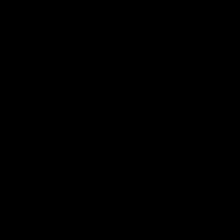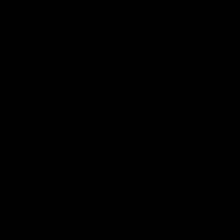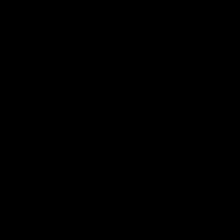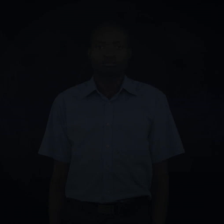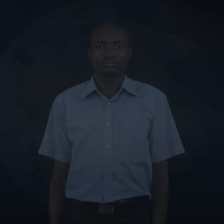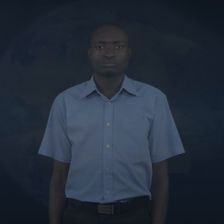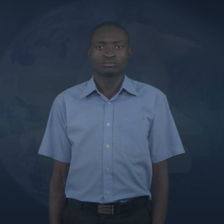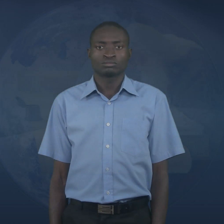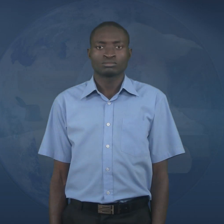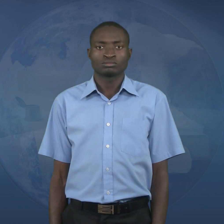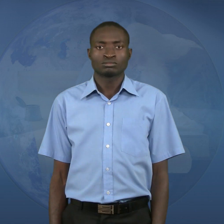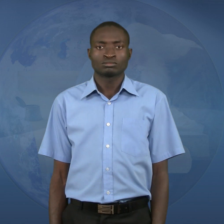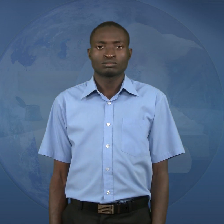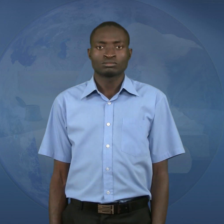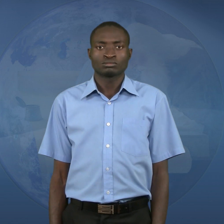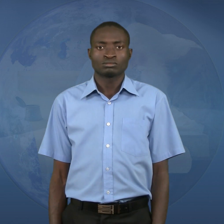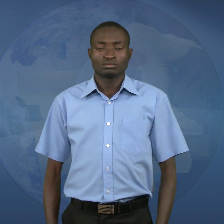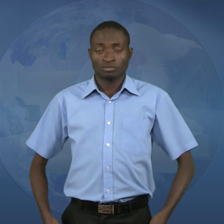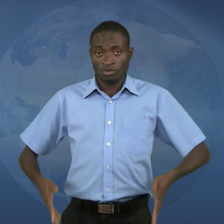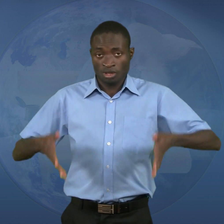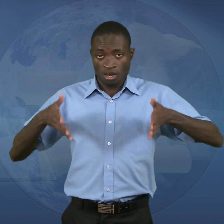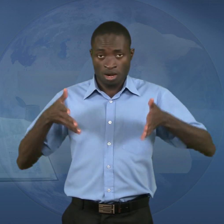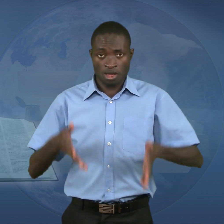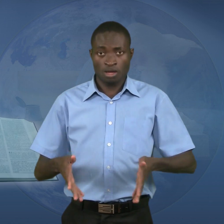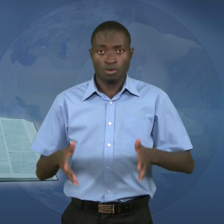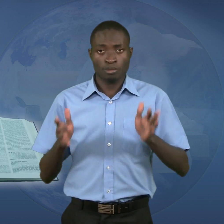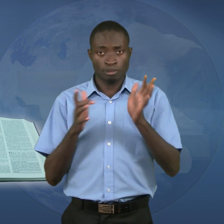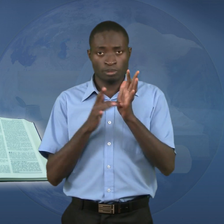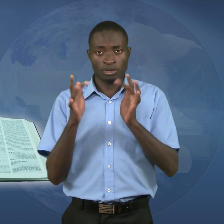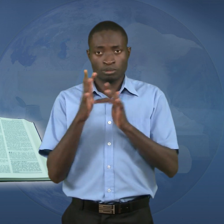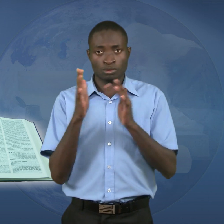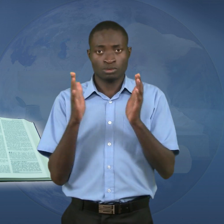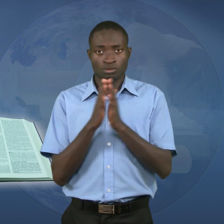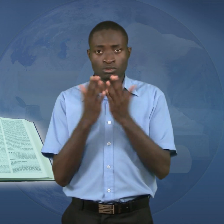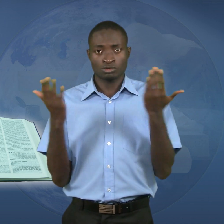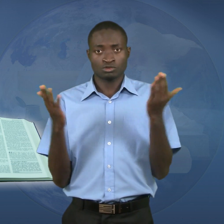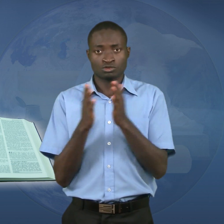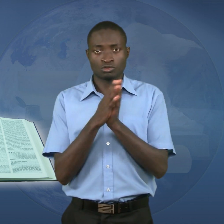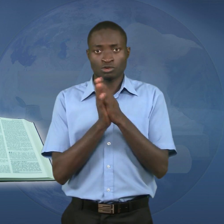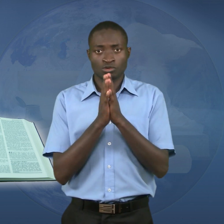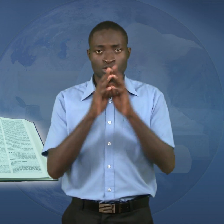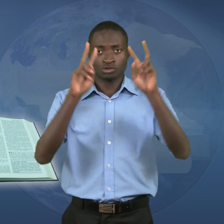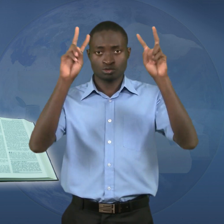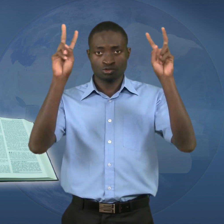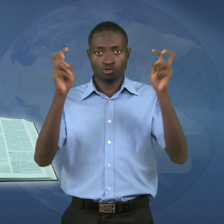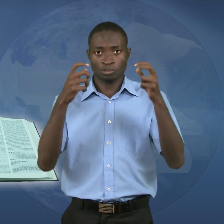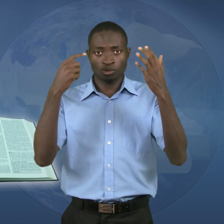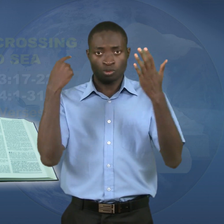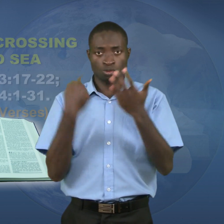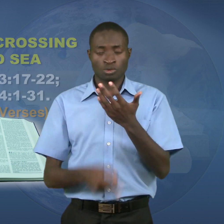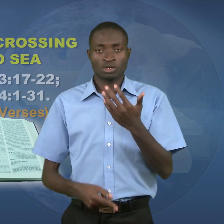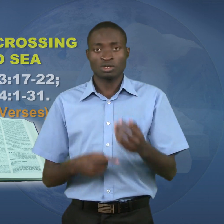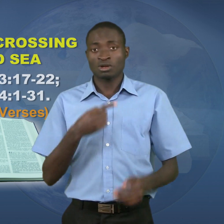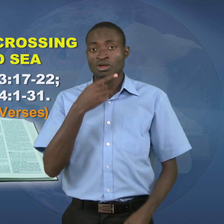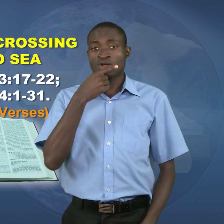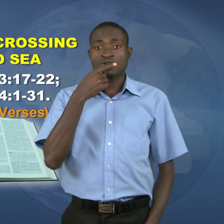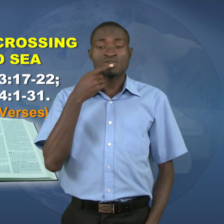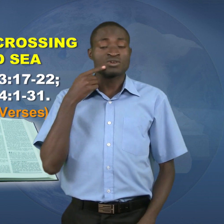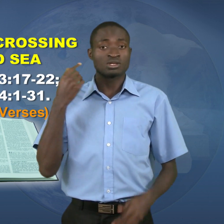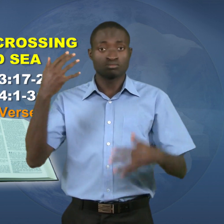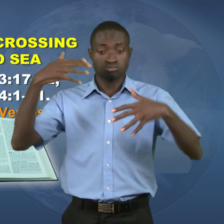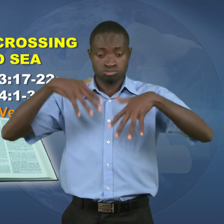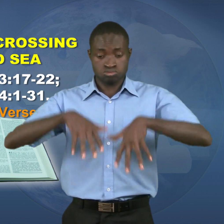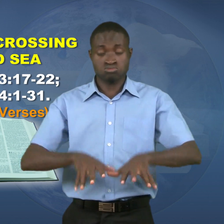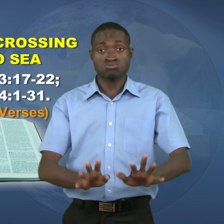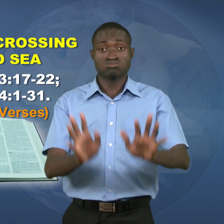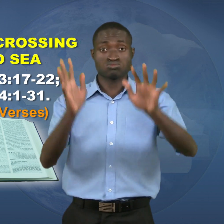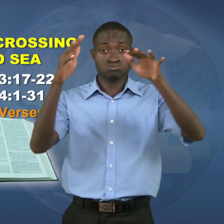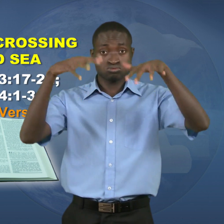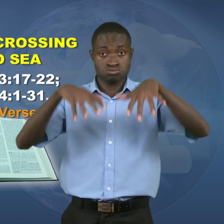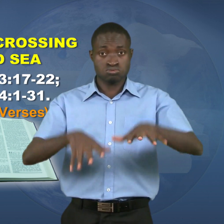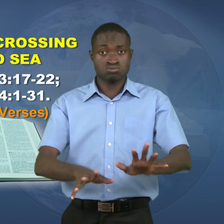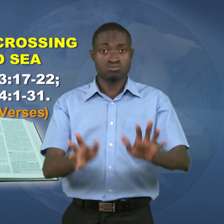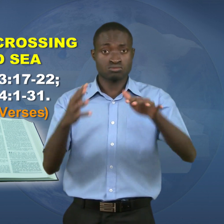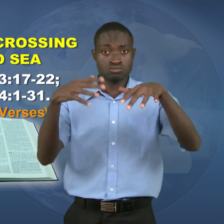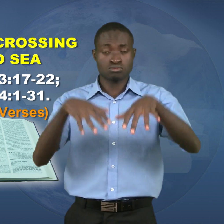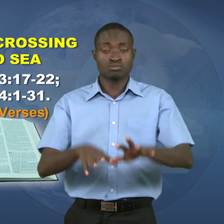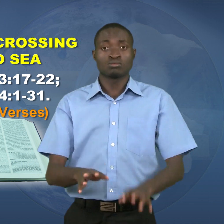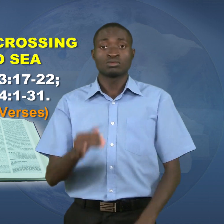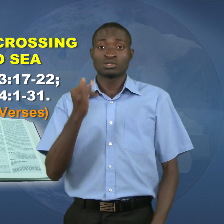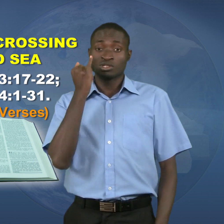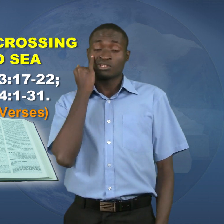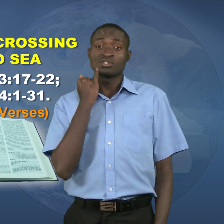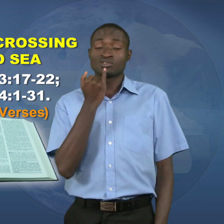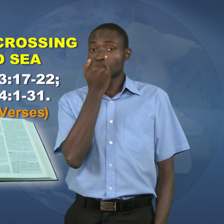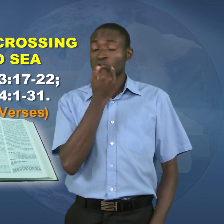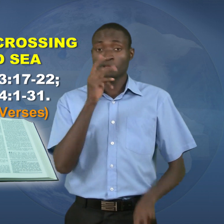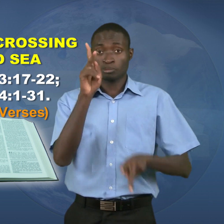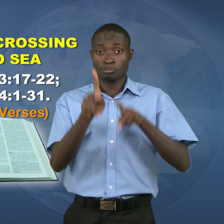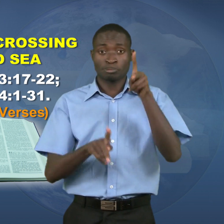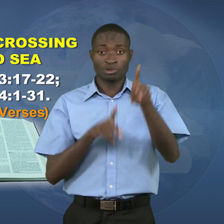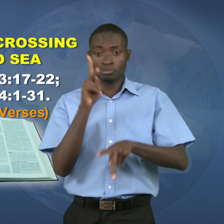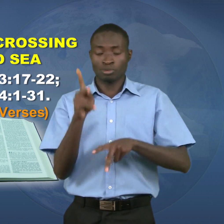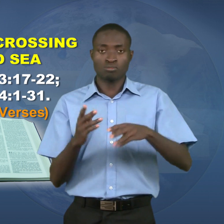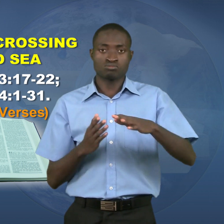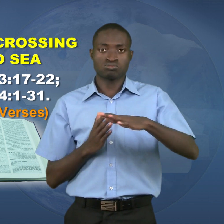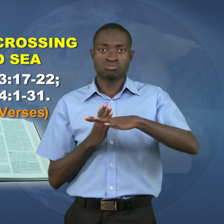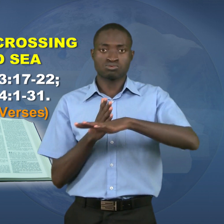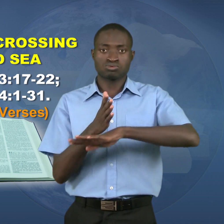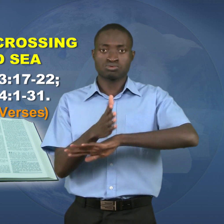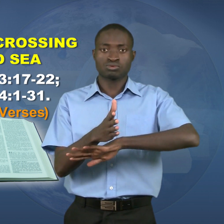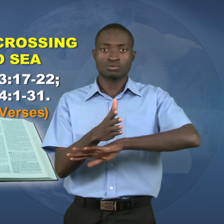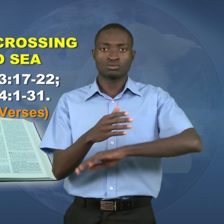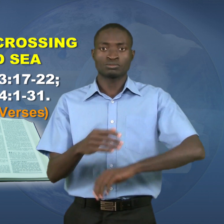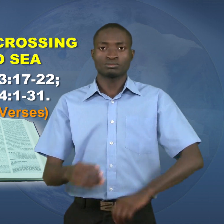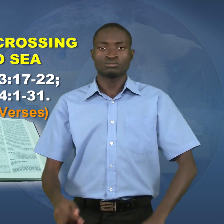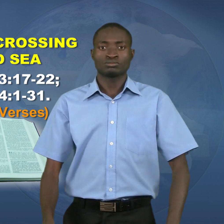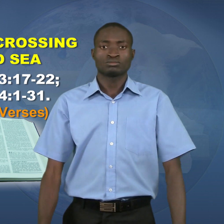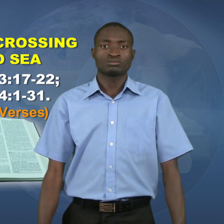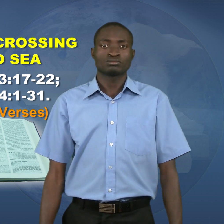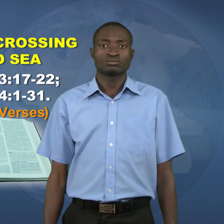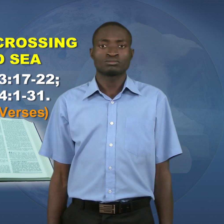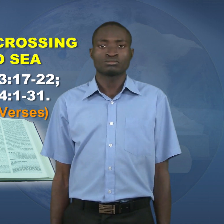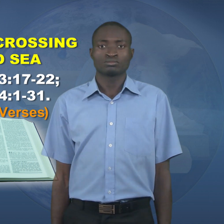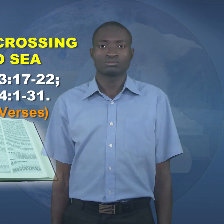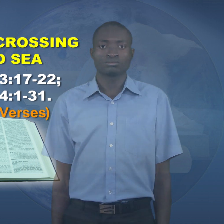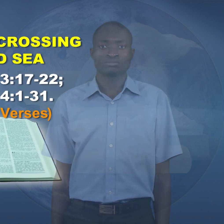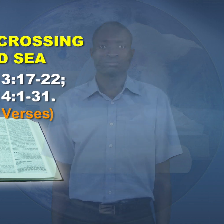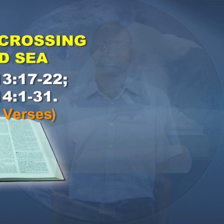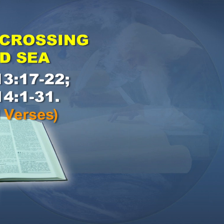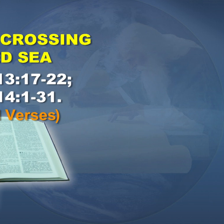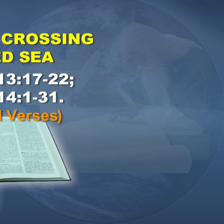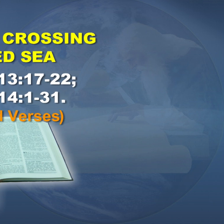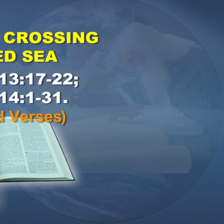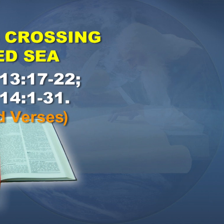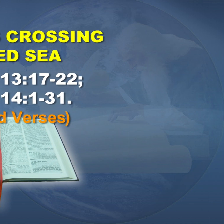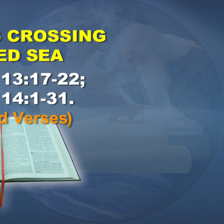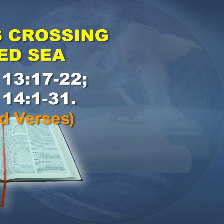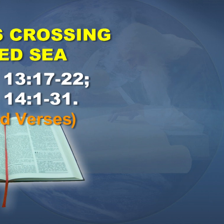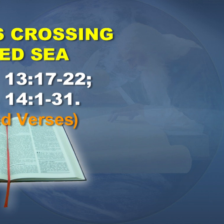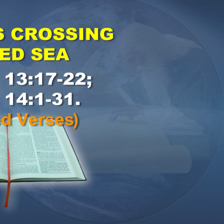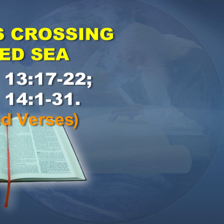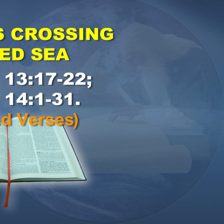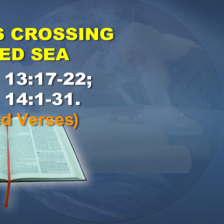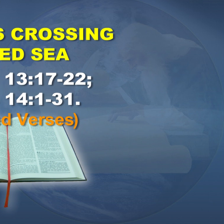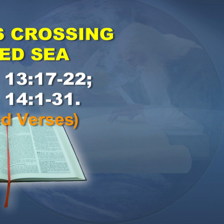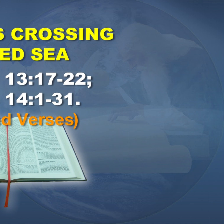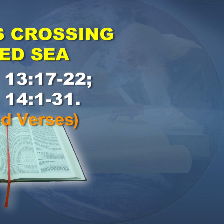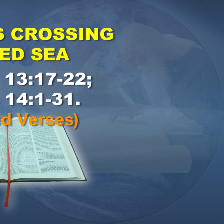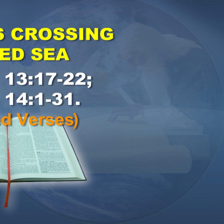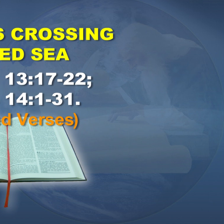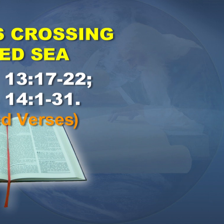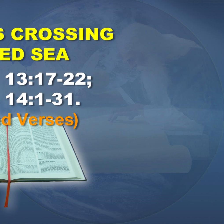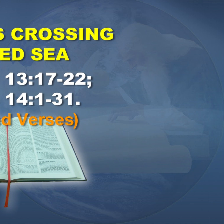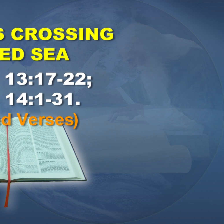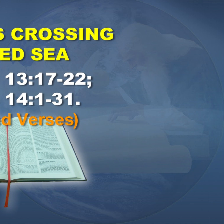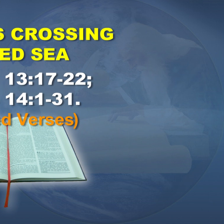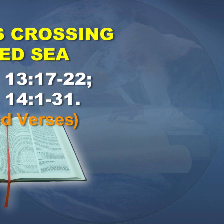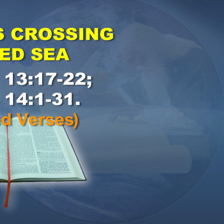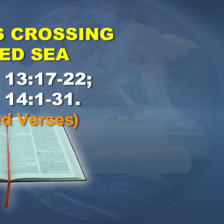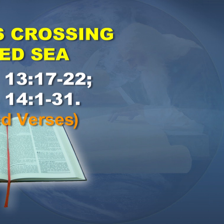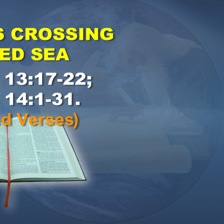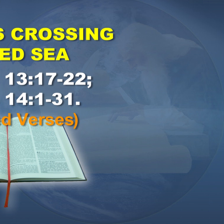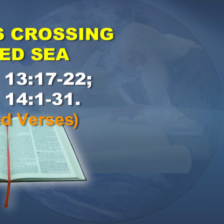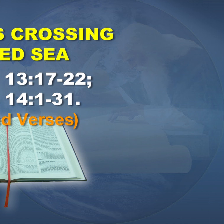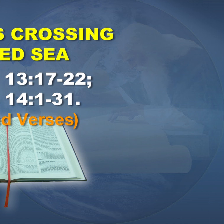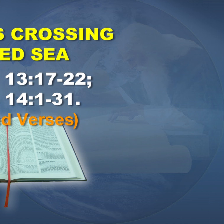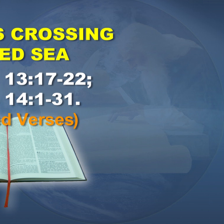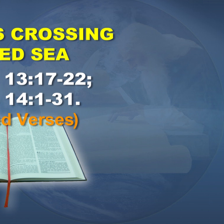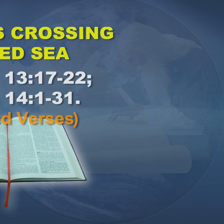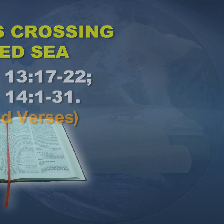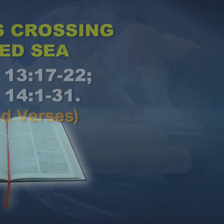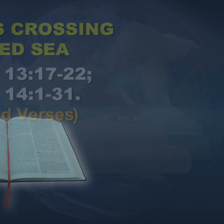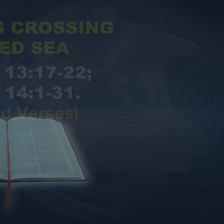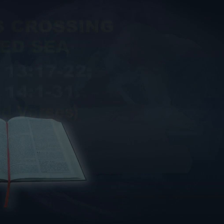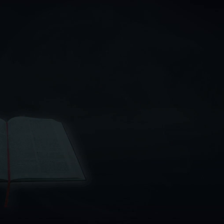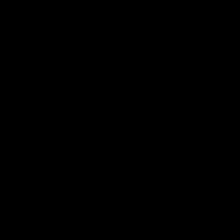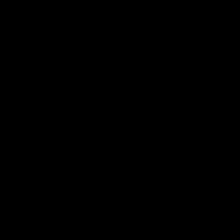Israelites crossing the Red Sea